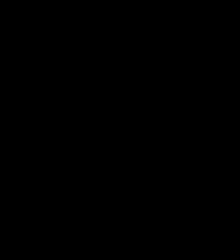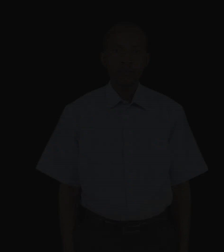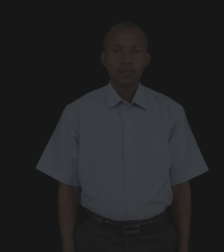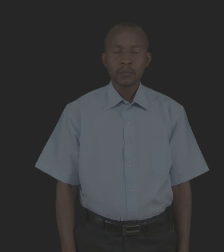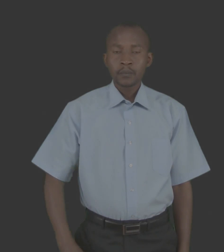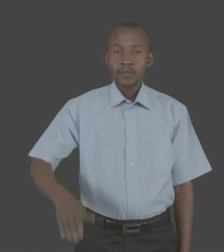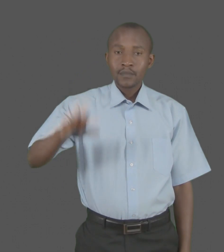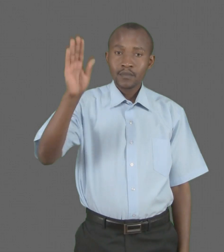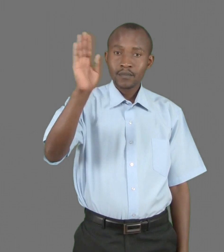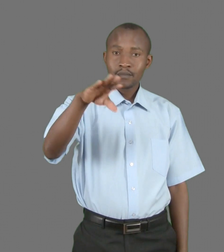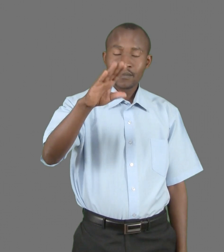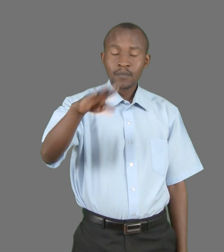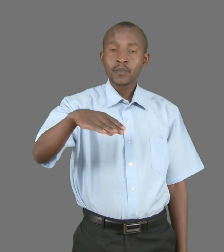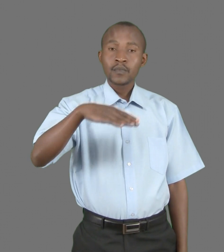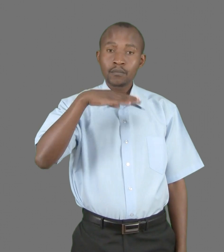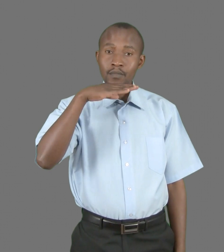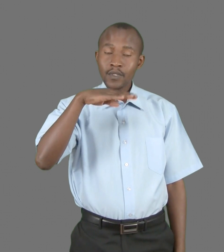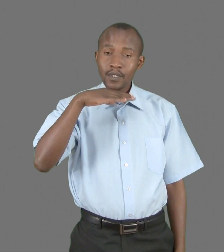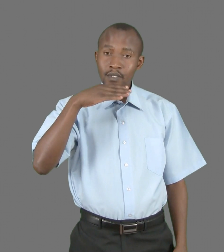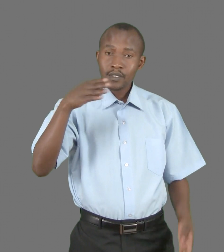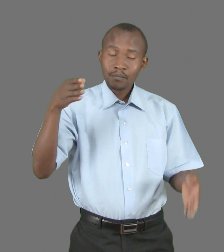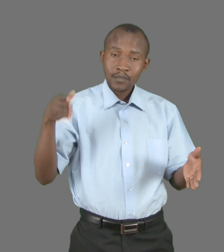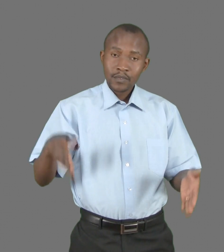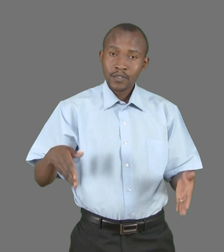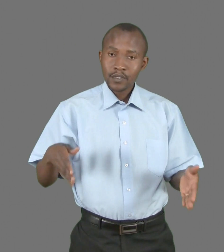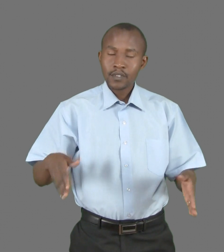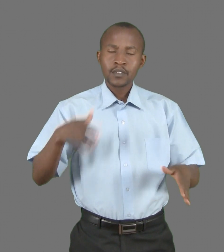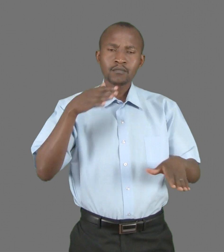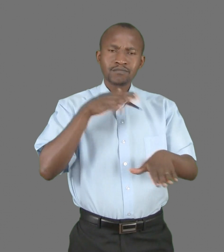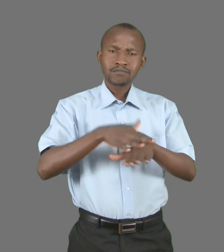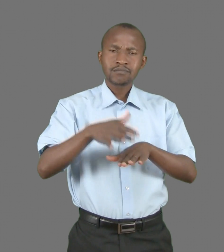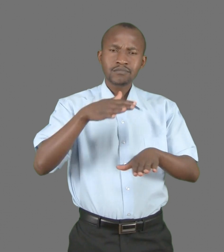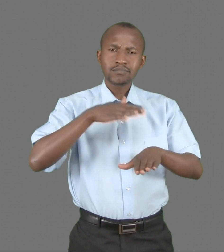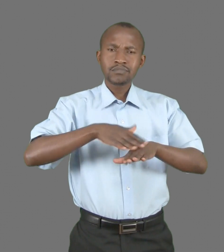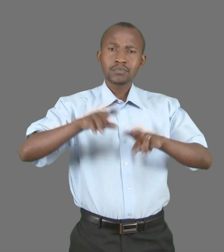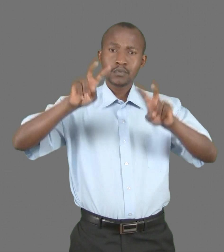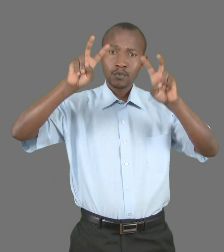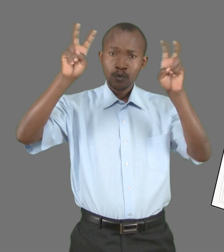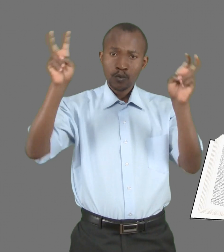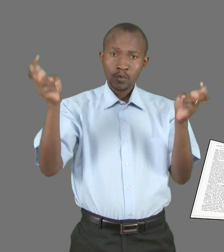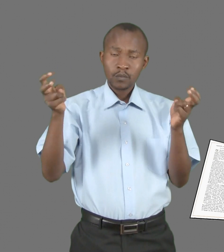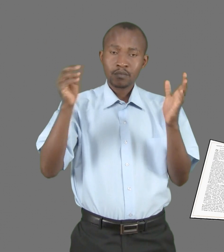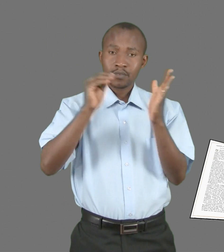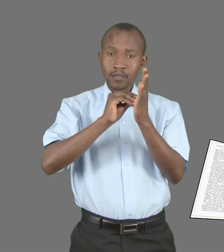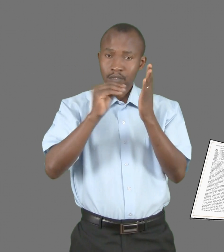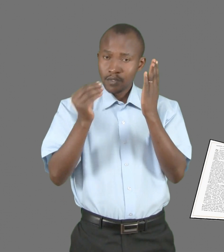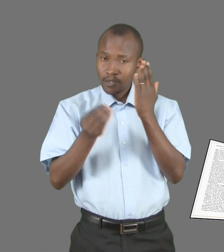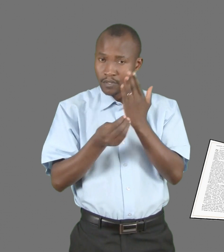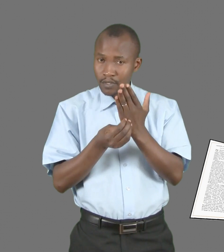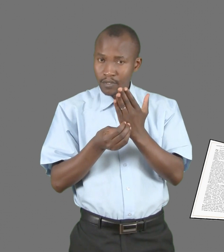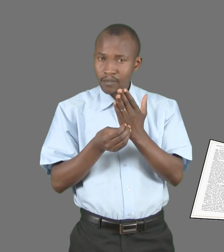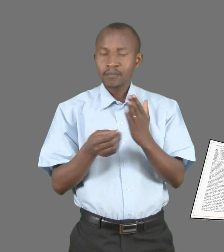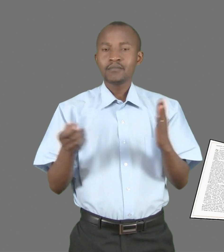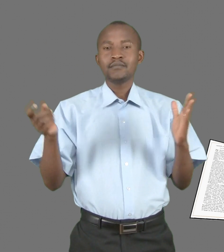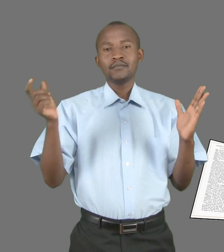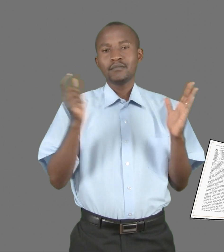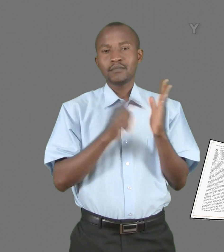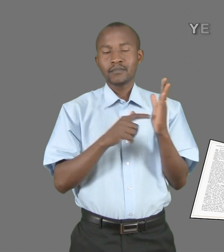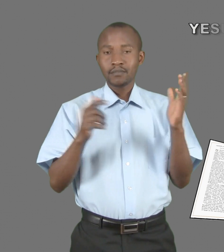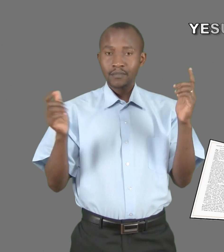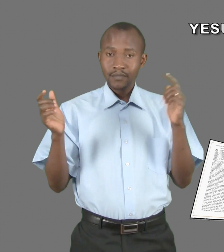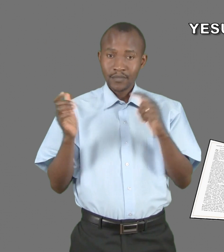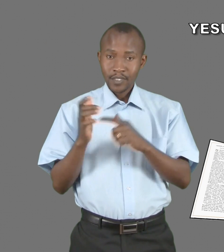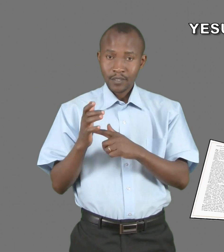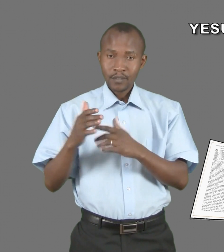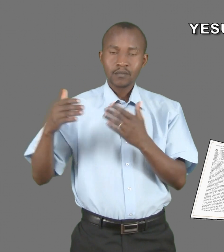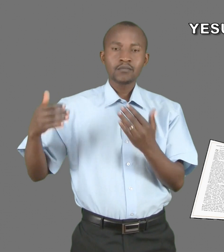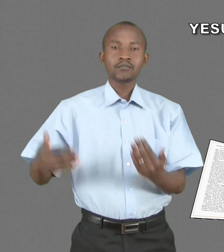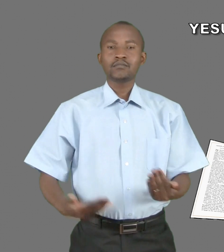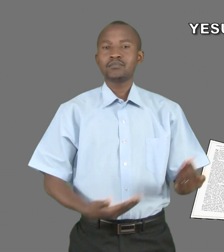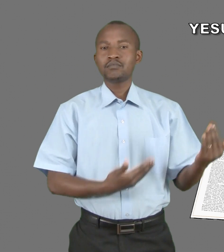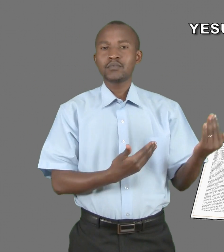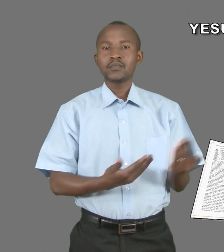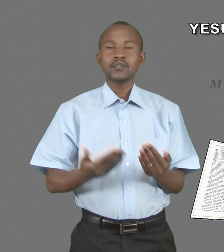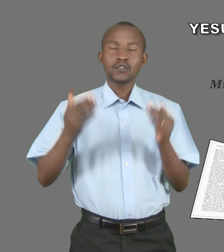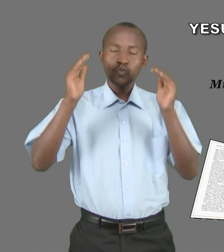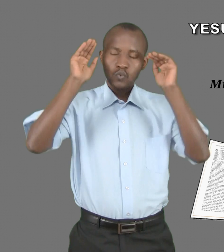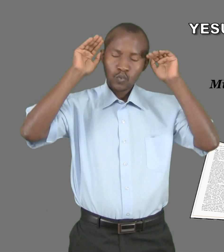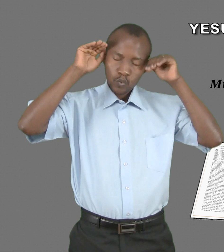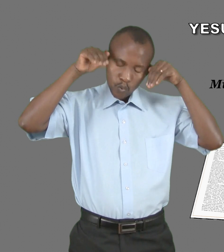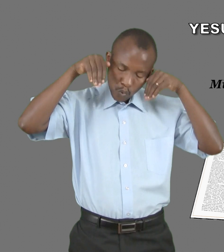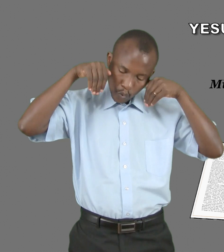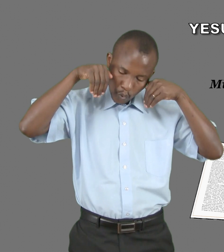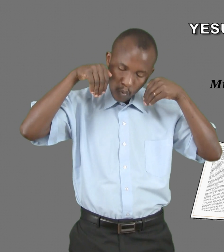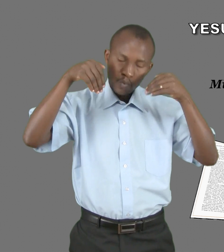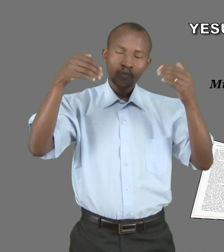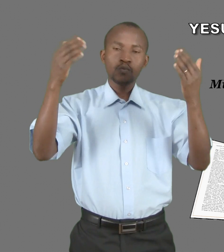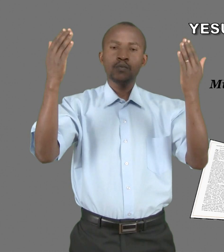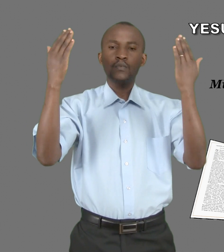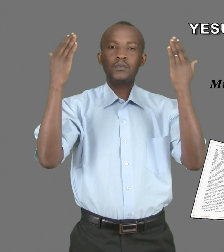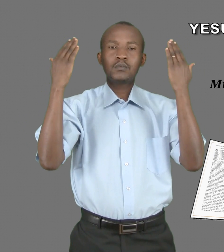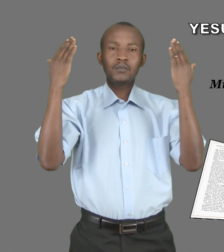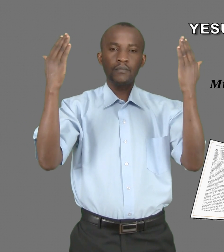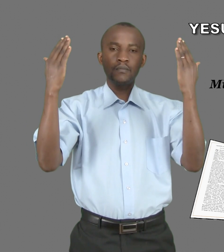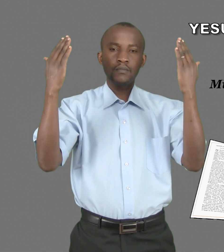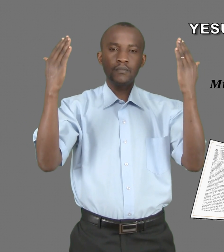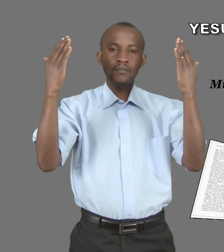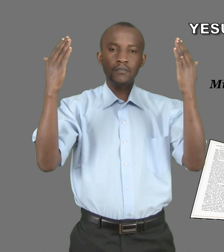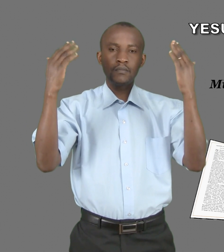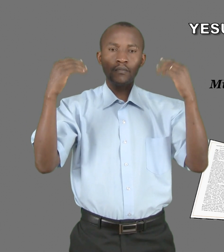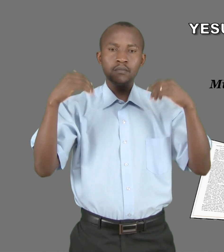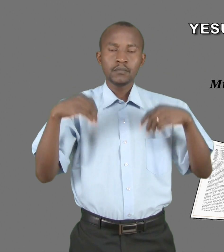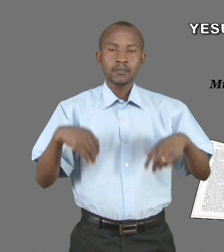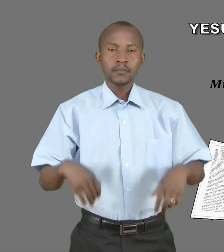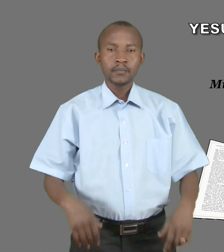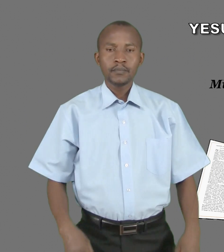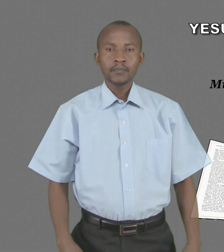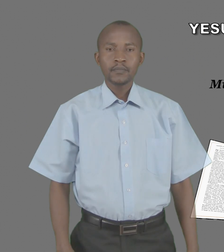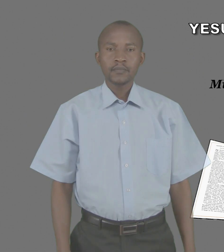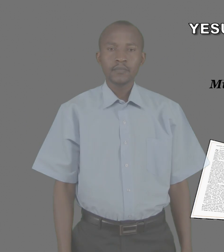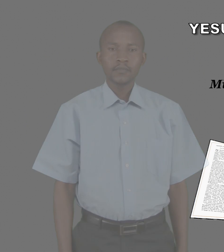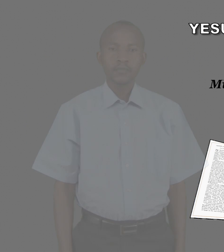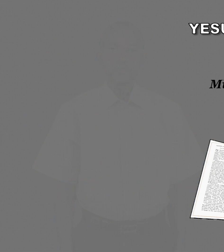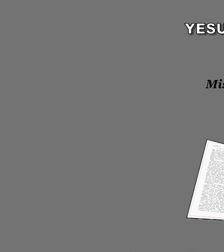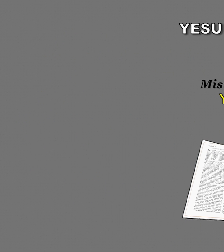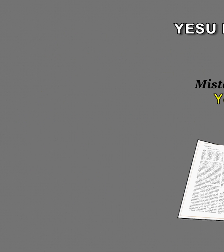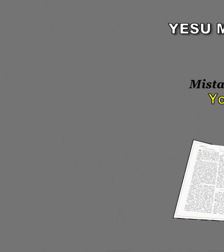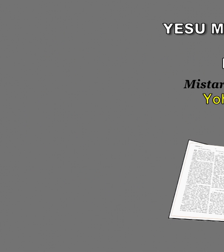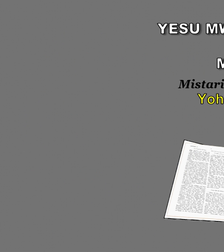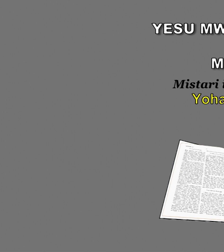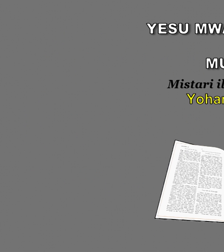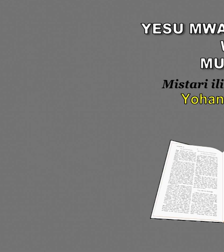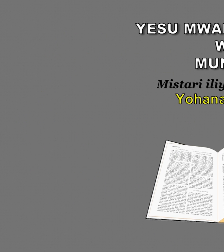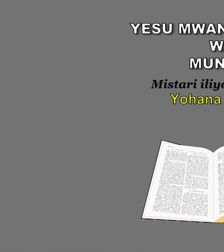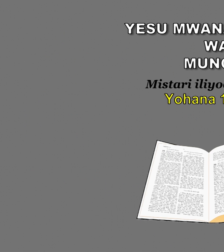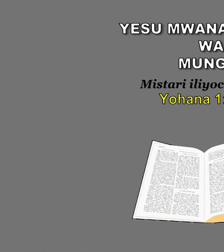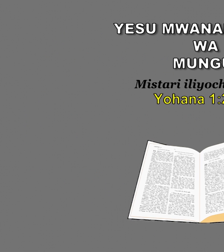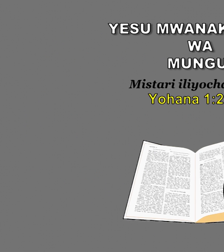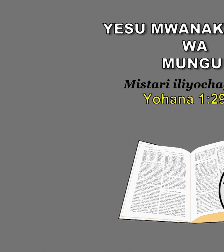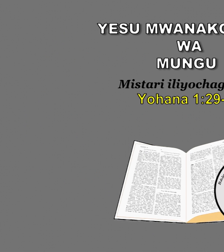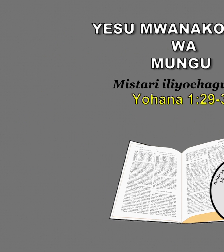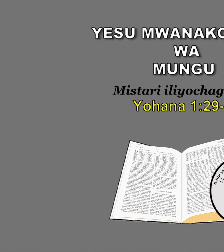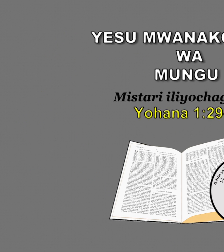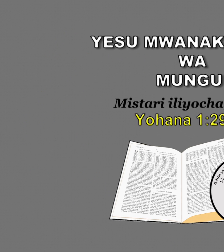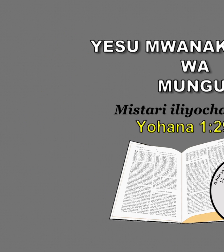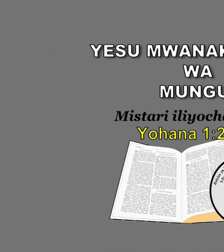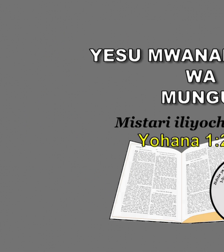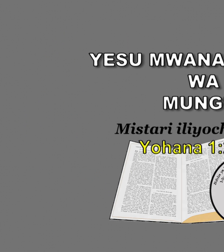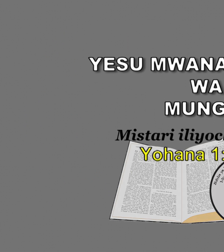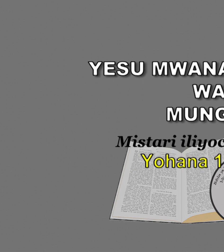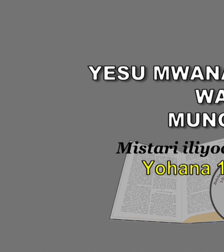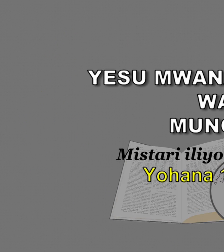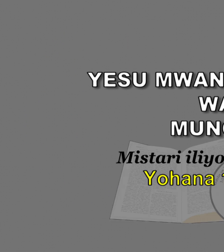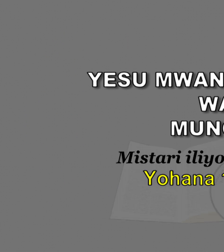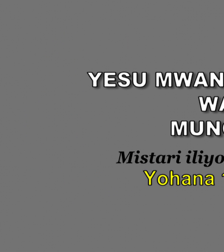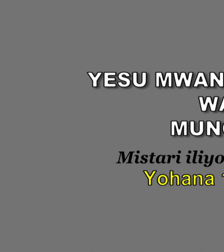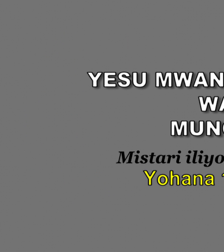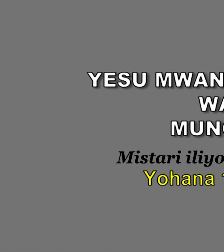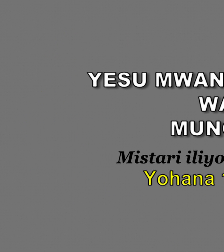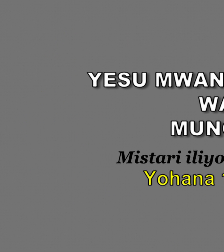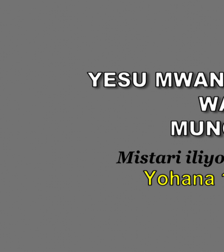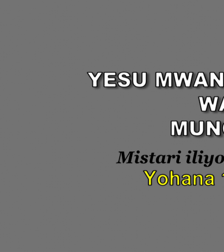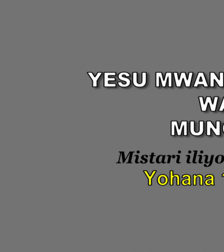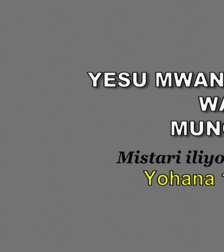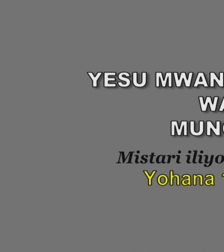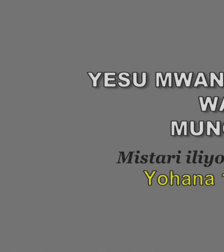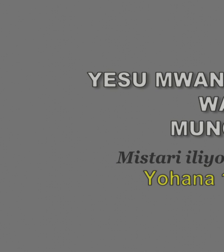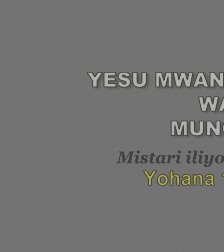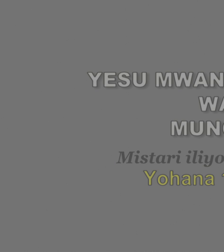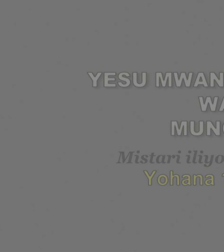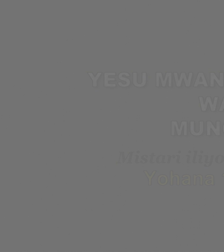Jesus - God's lamb